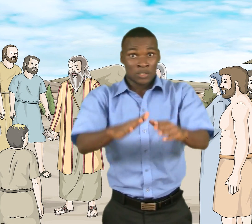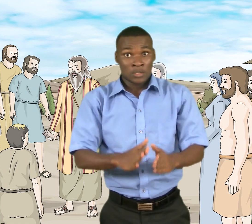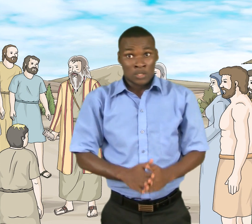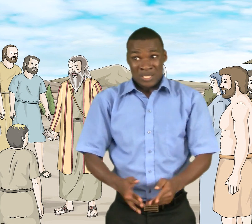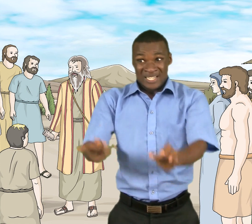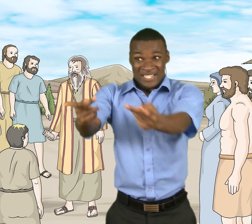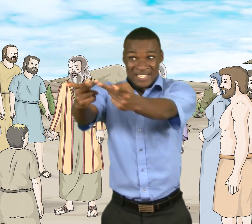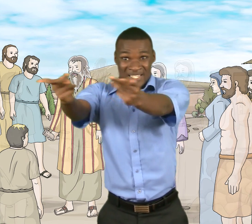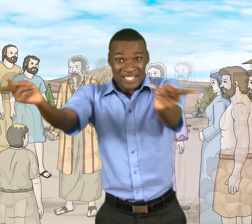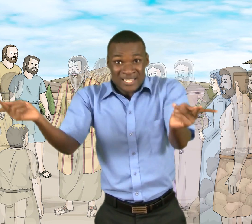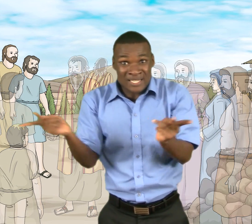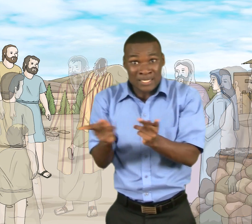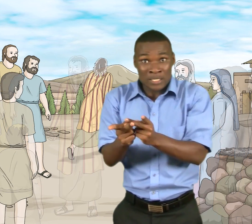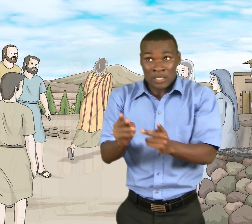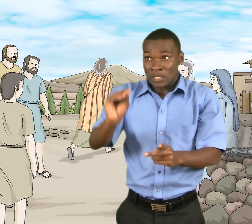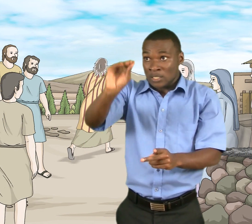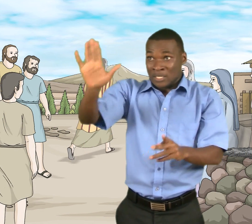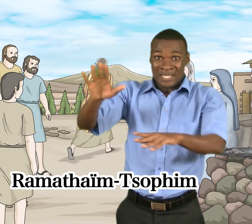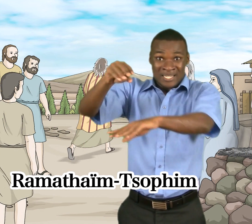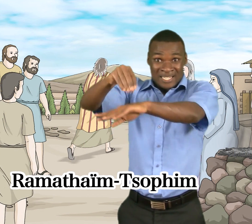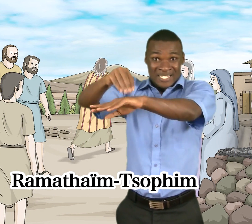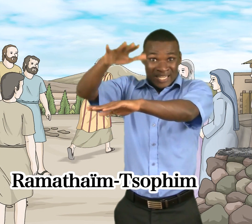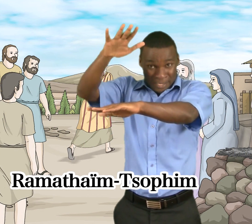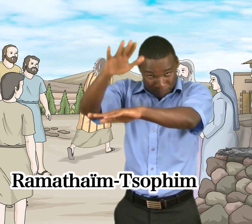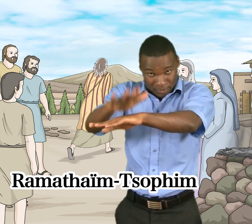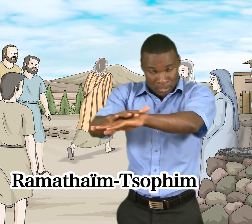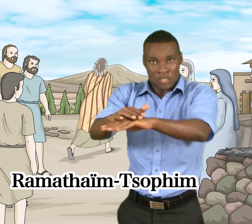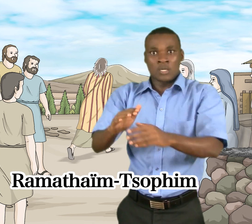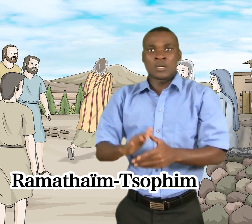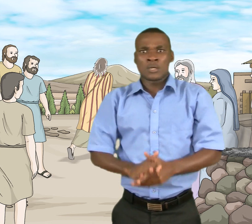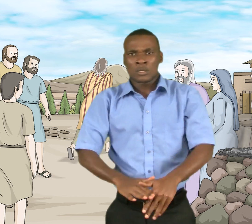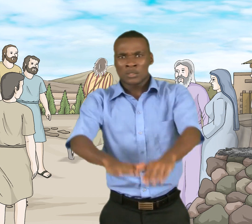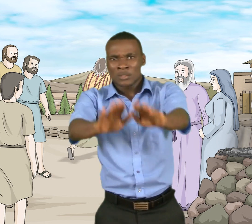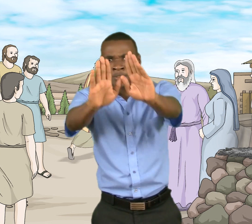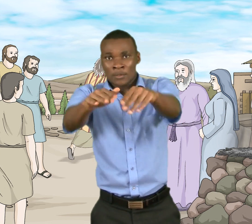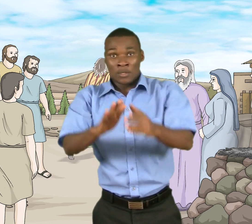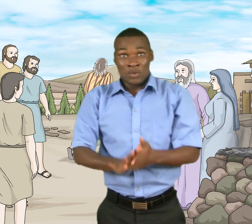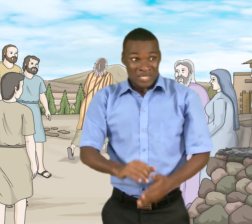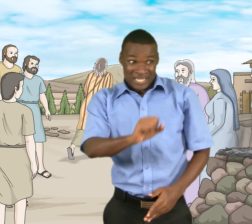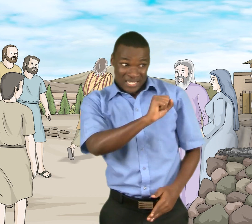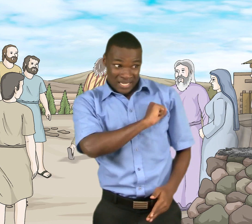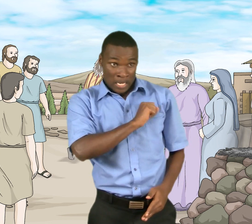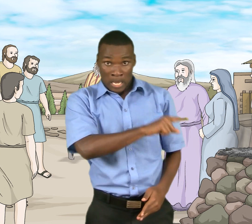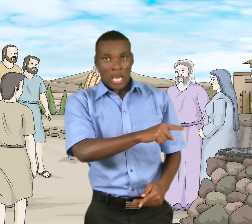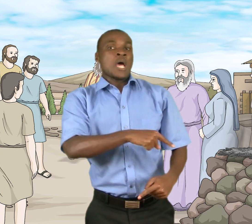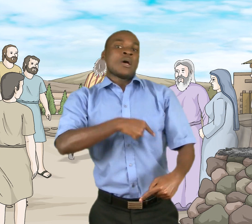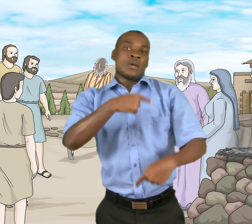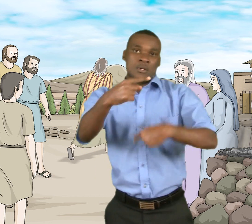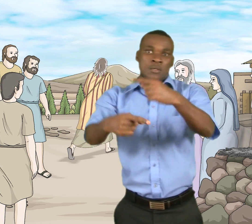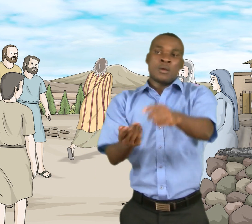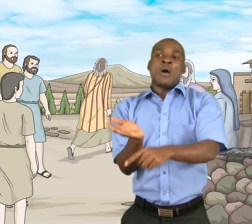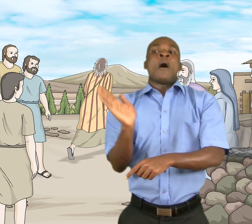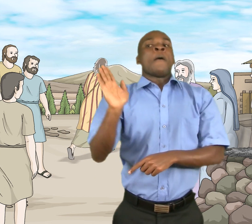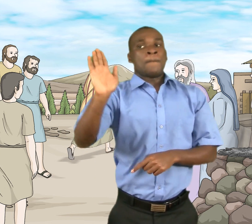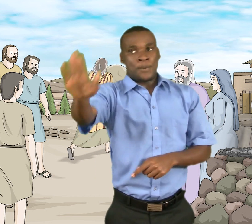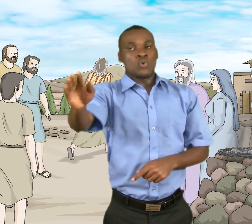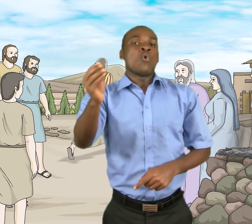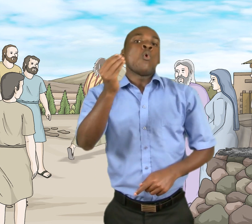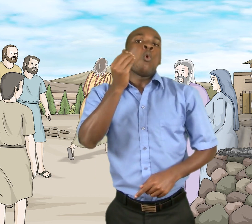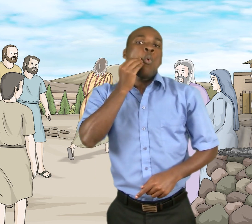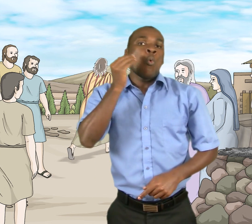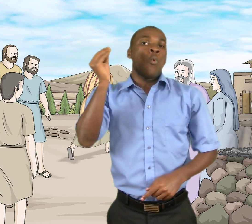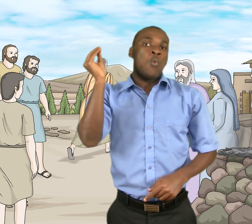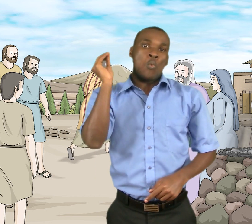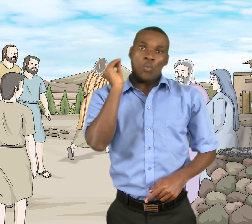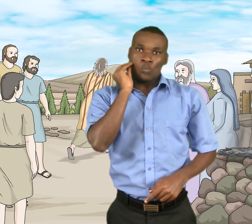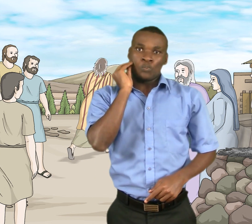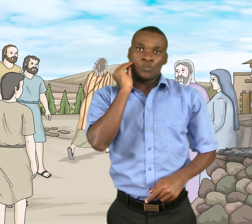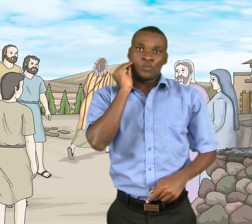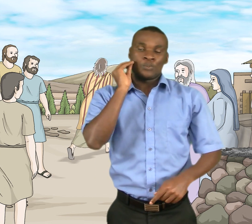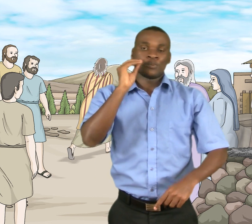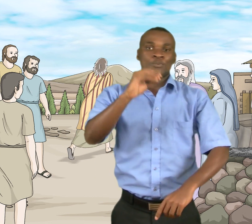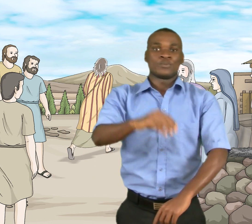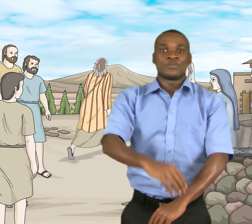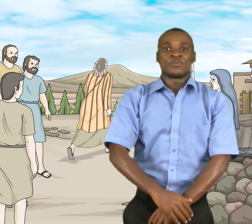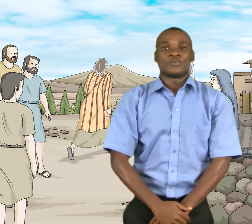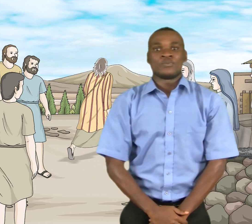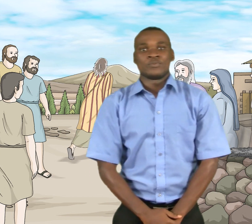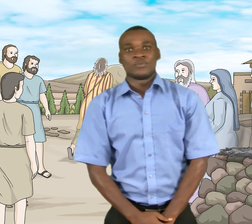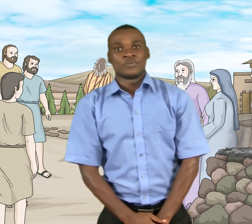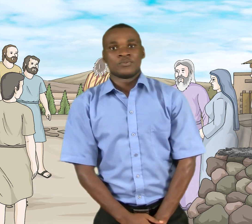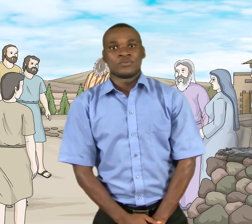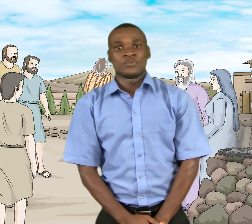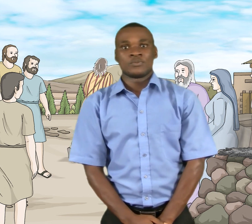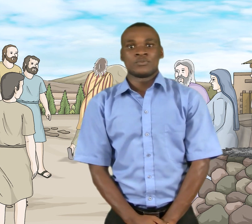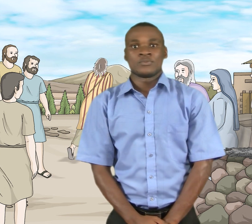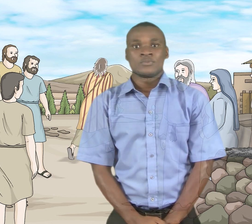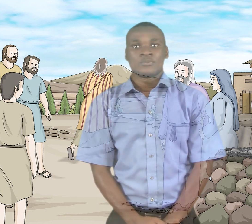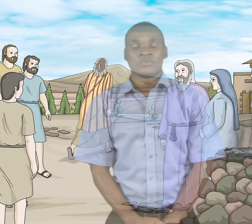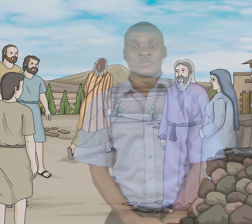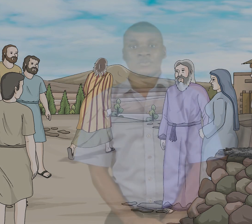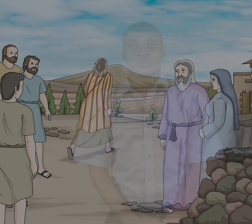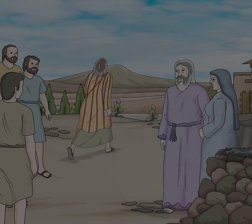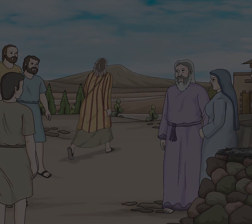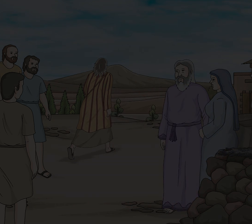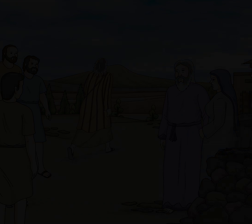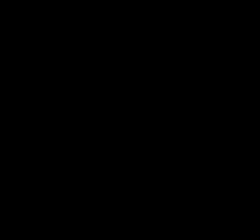Then Samuel set out and went to Ramah.